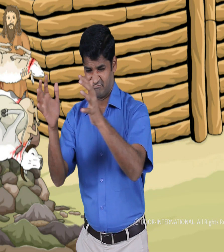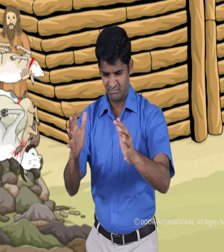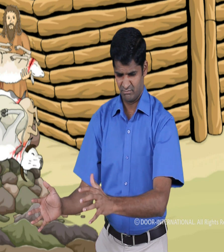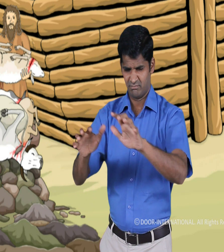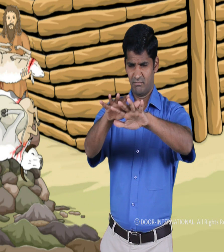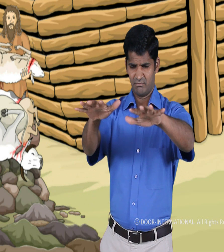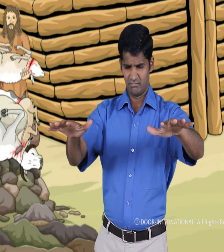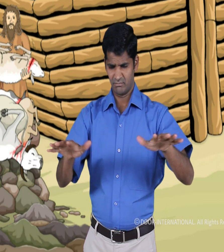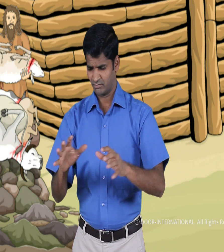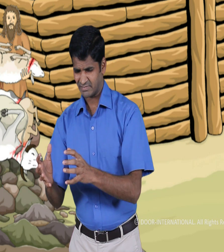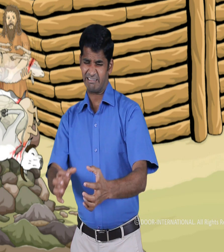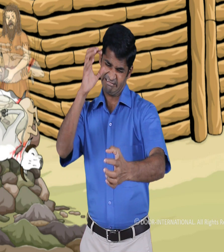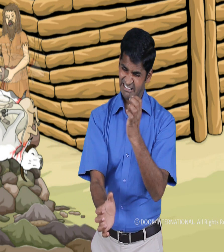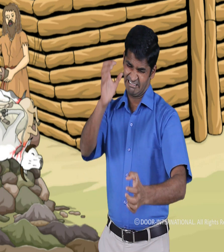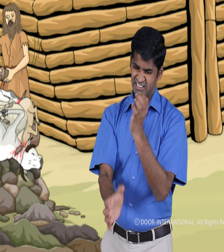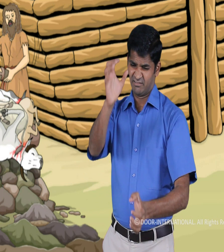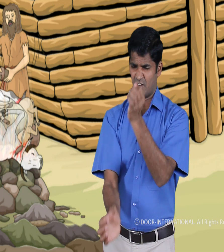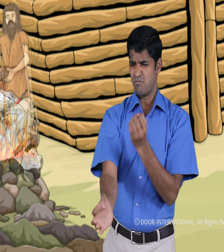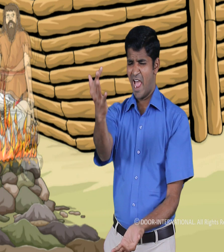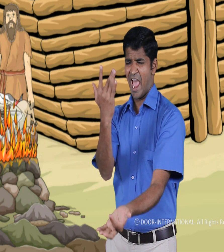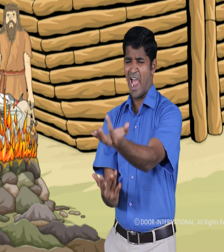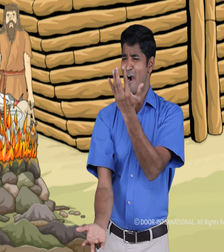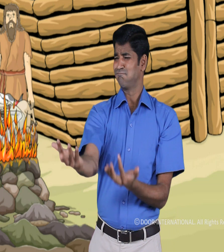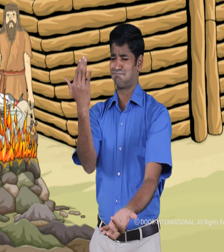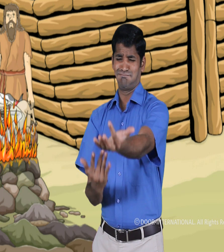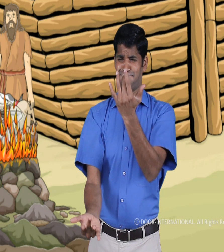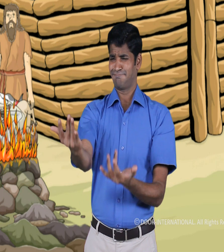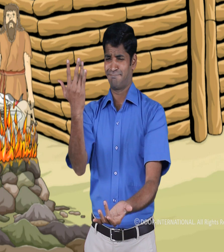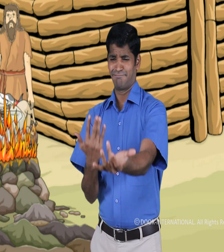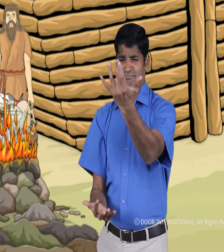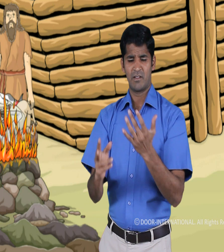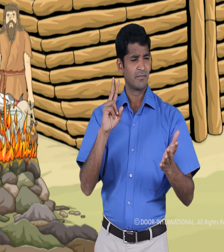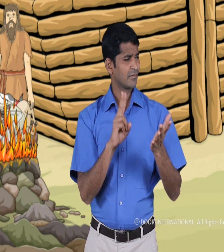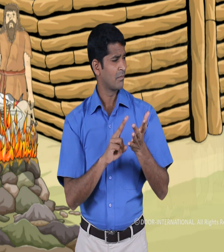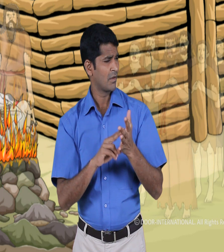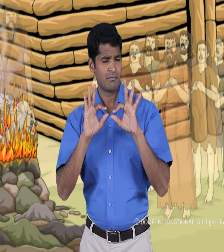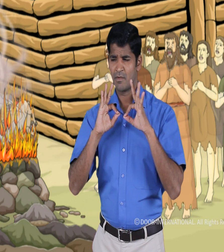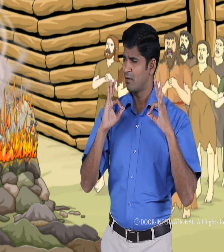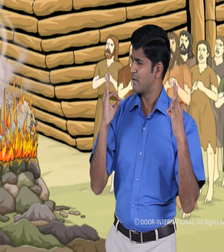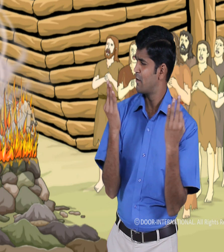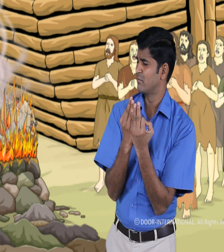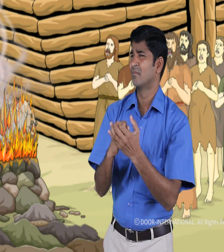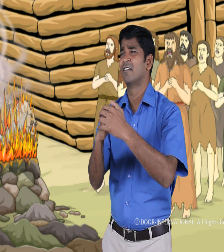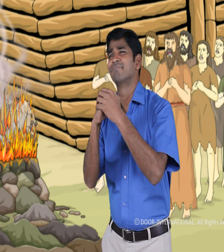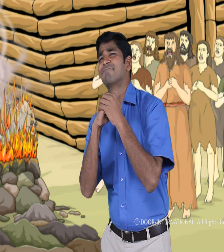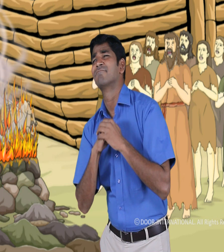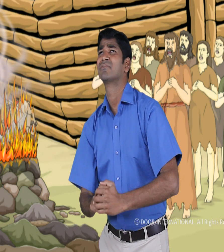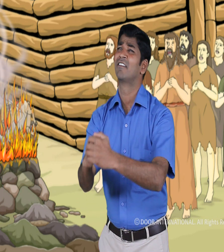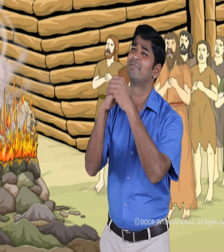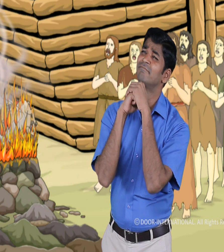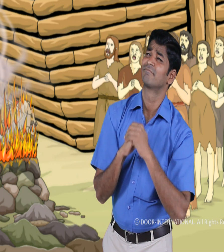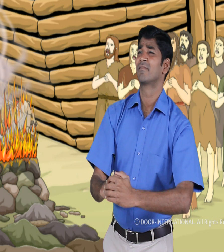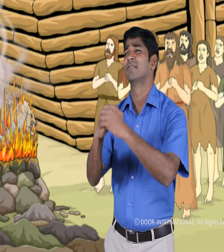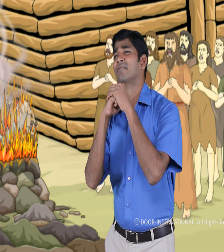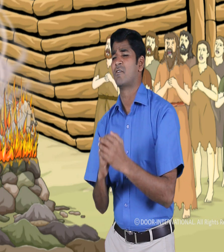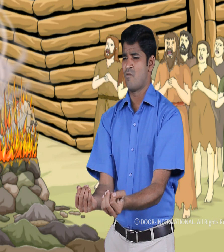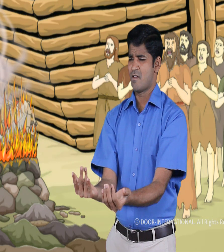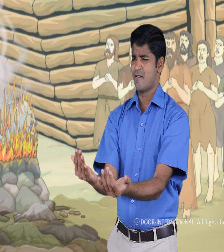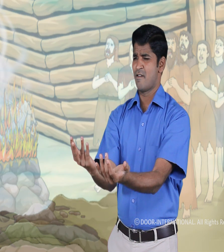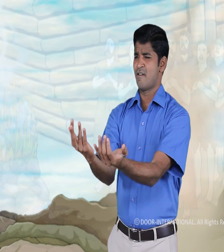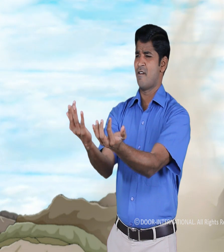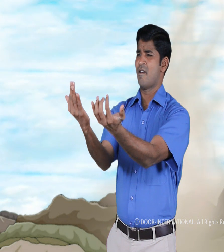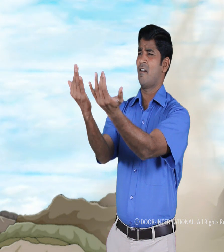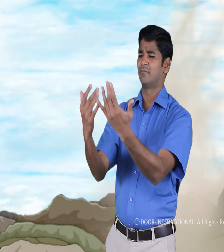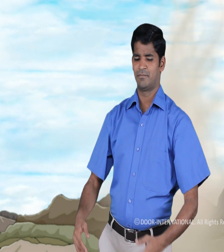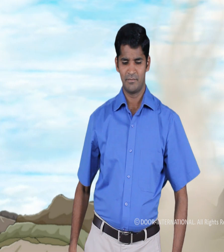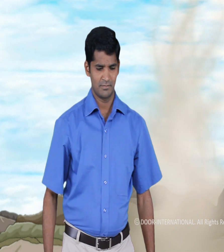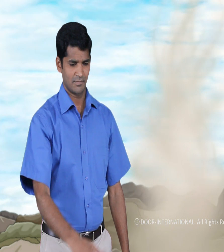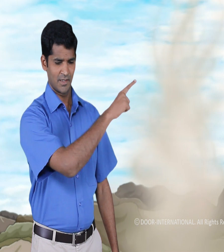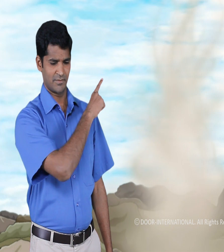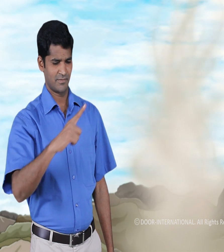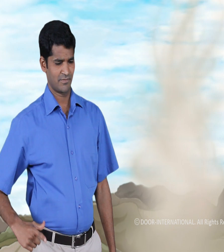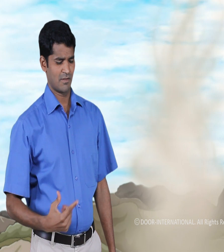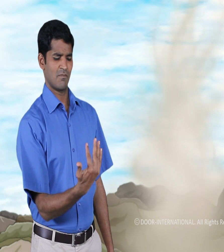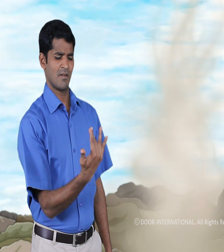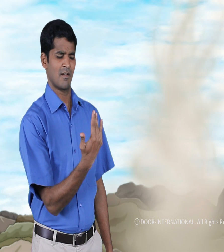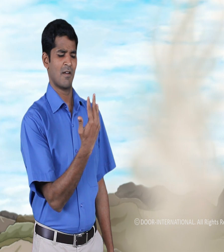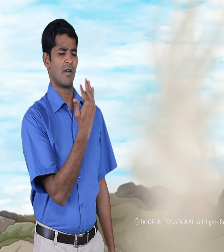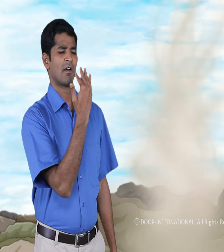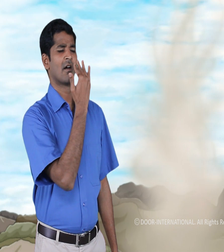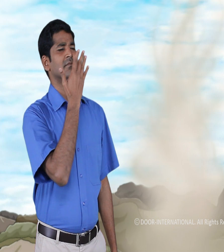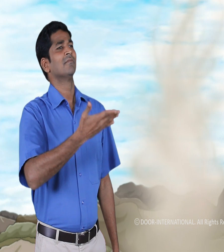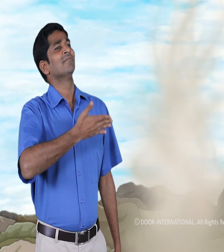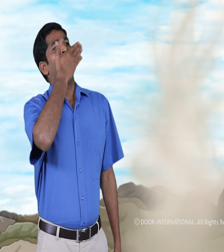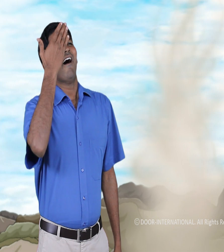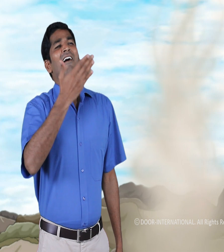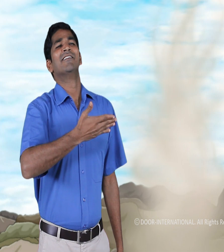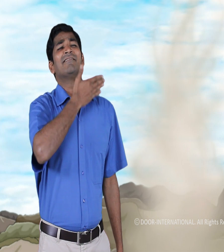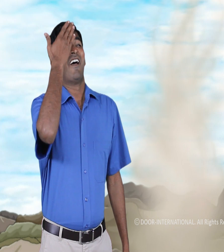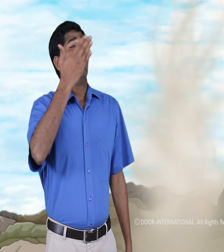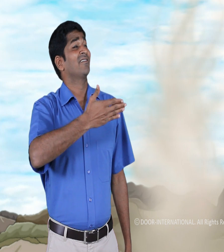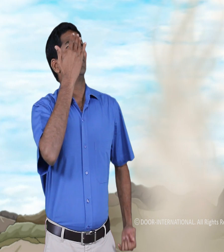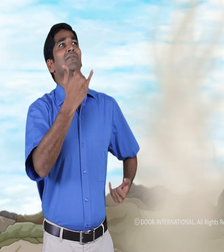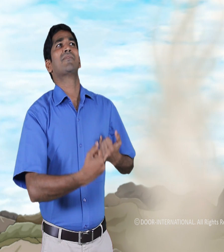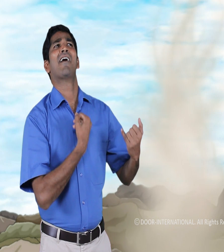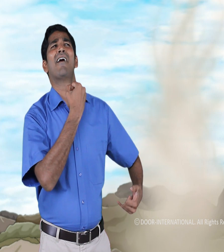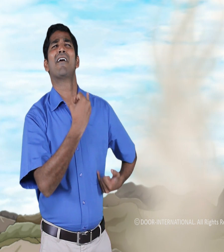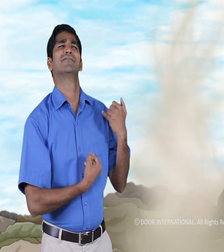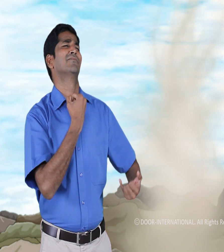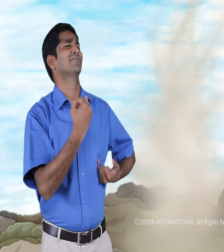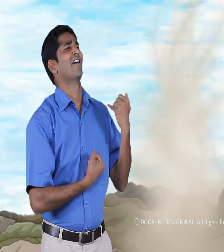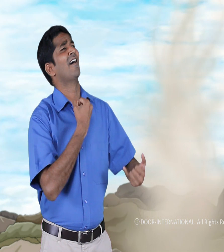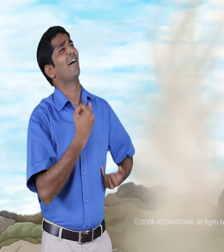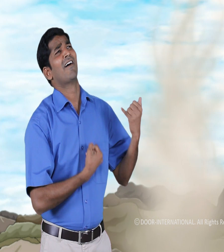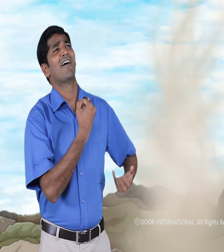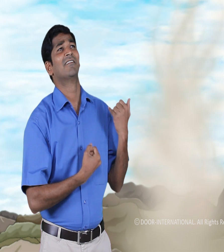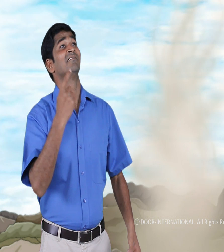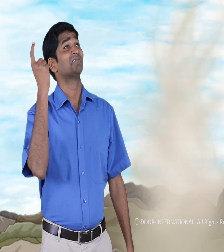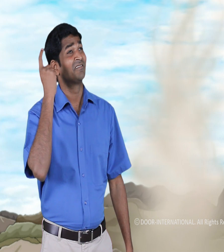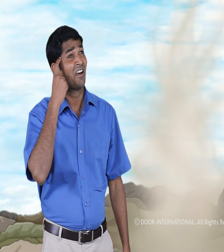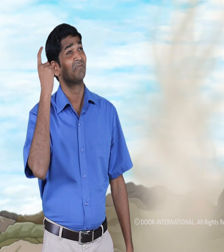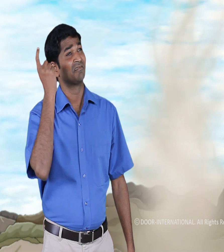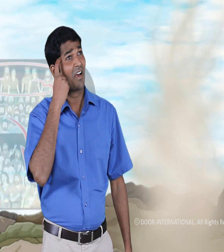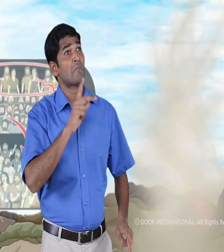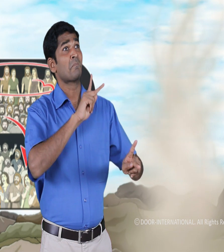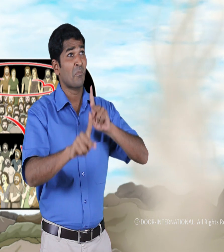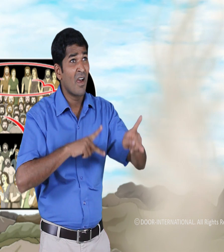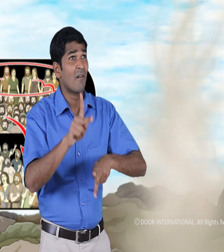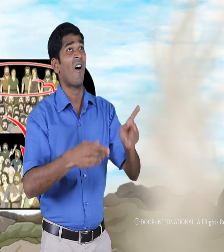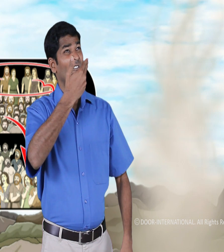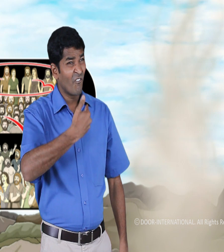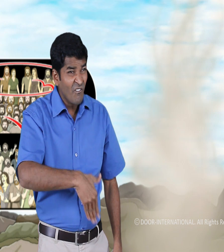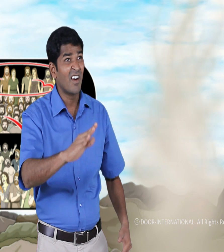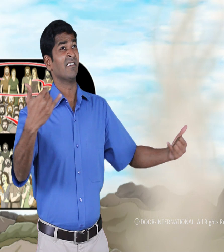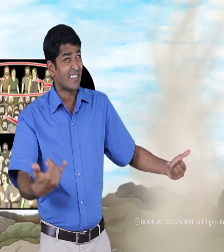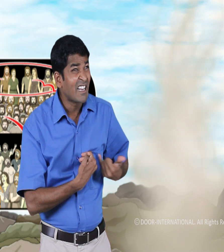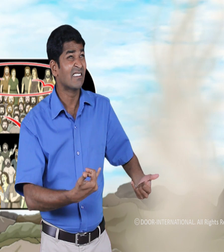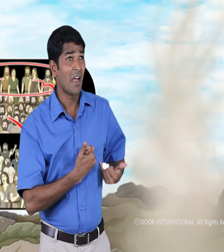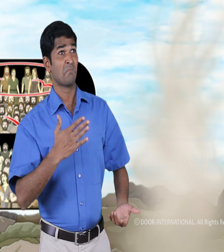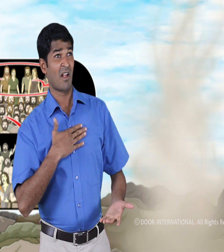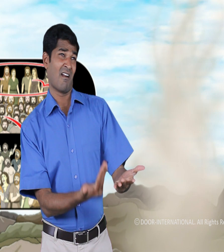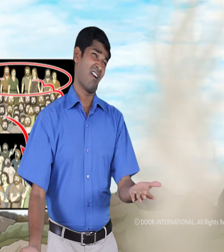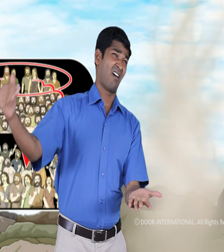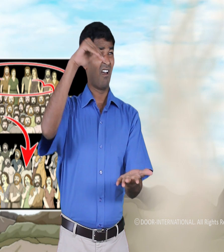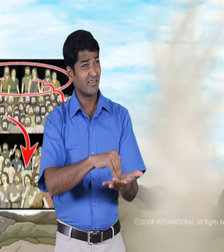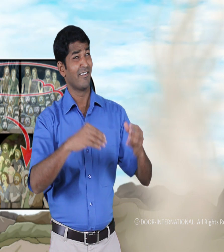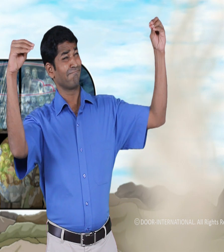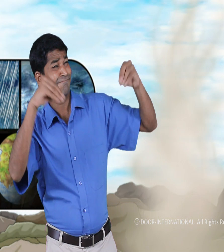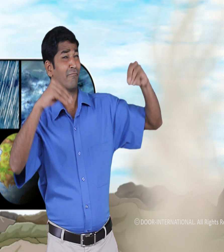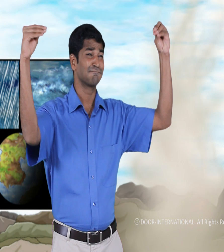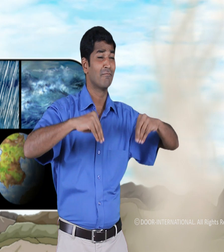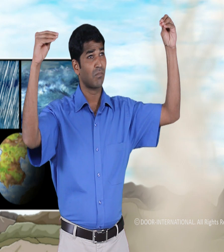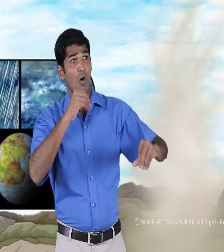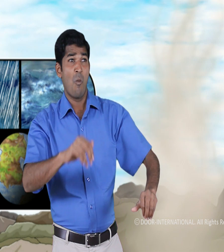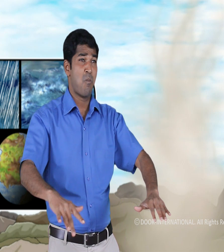When the LORD smelled the pleasing aroma, He said in His heart, “Never again will I curse the ground because of man, even though every inclination of his heart is evil from his youth.